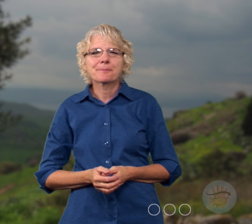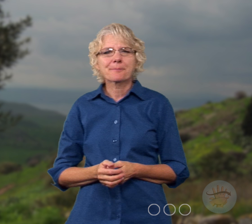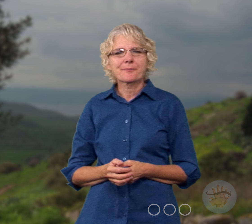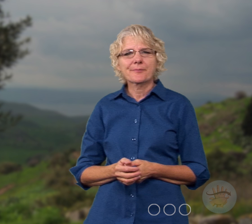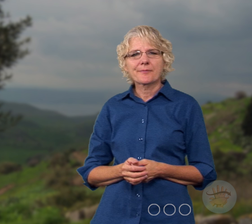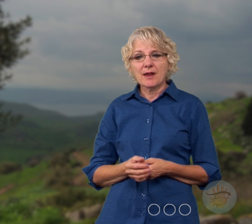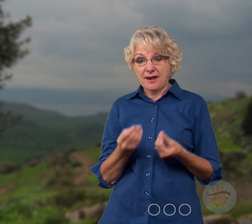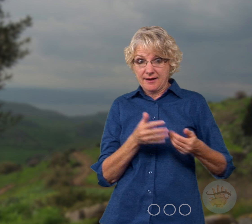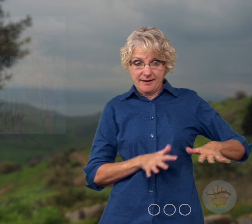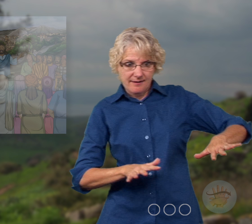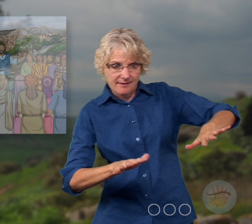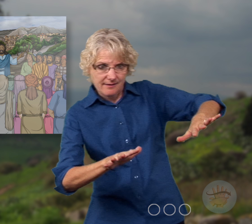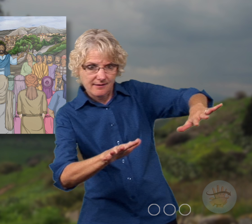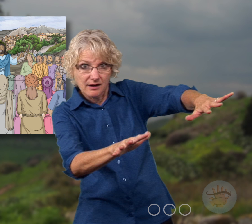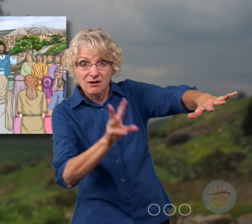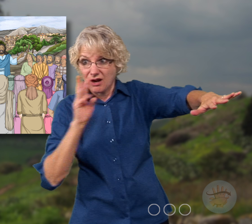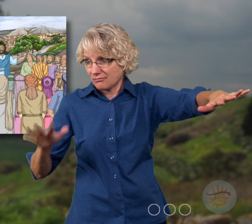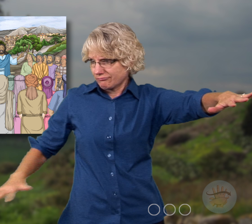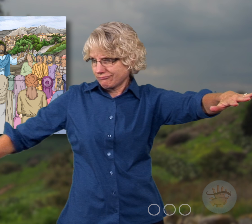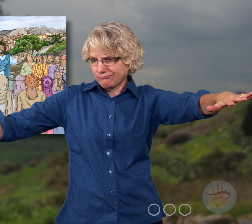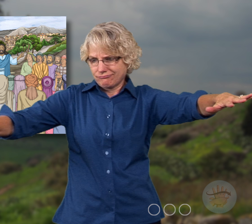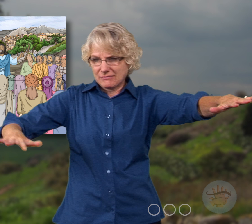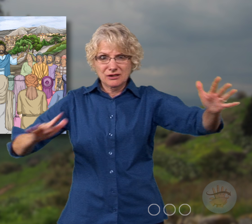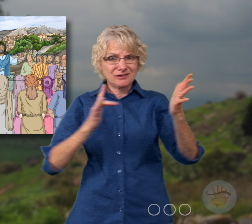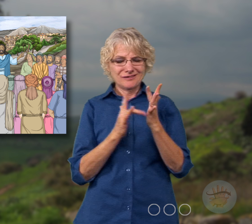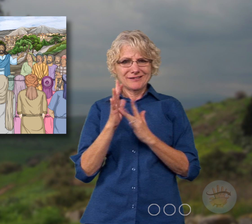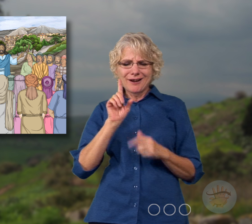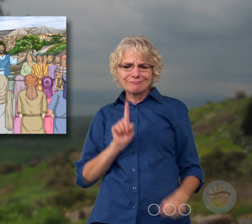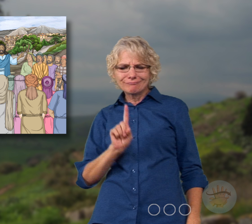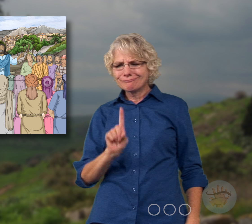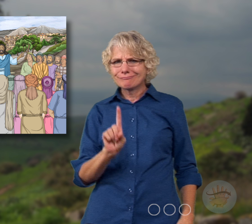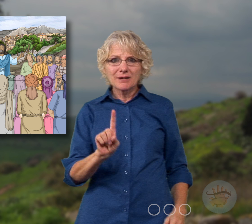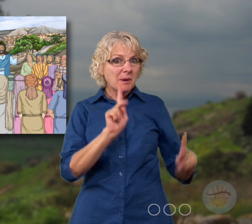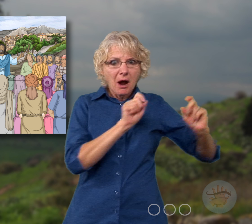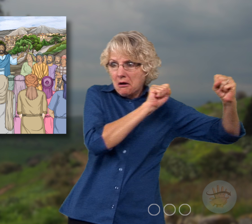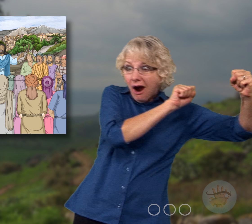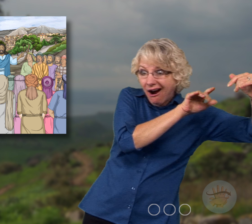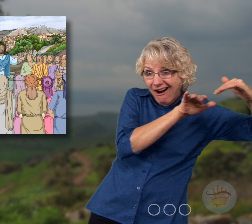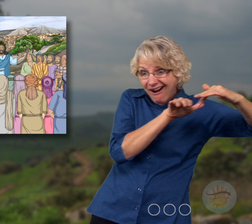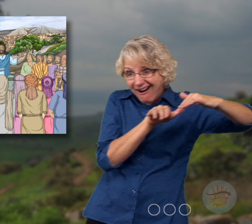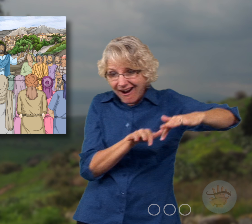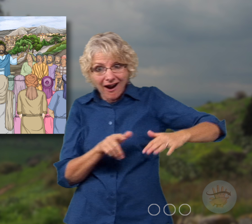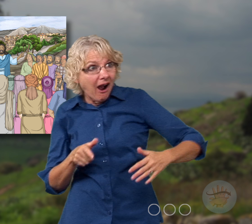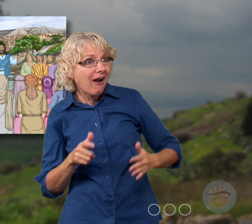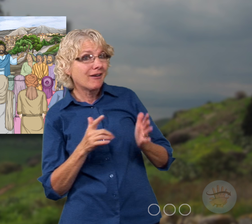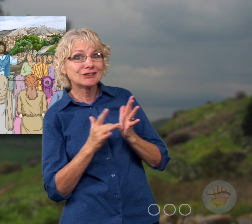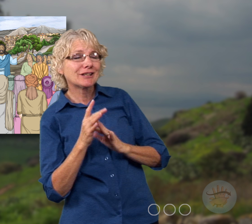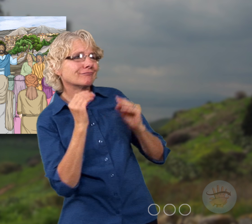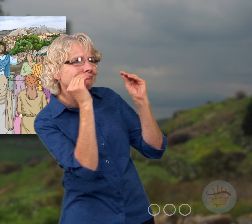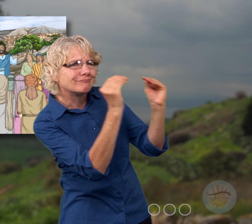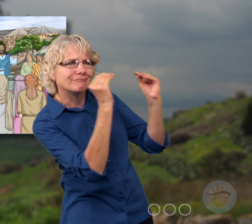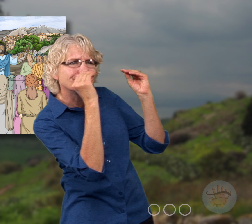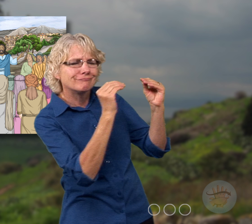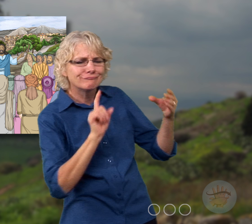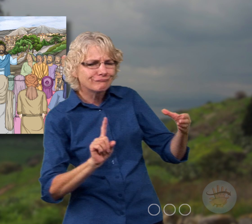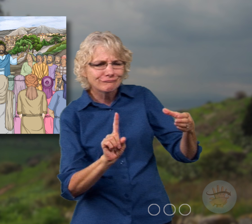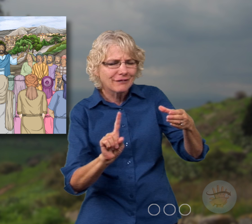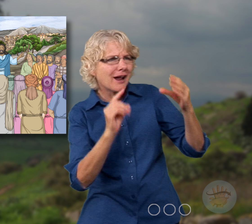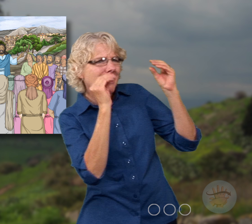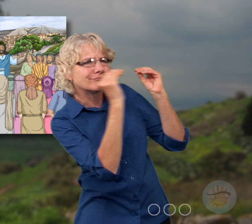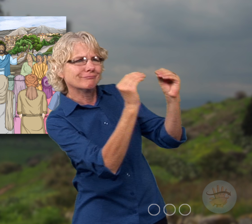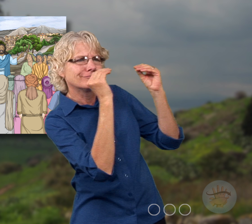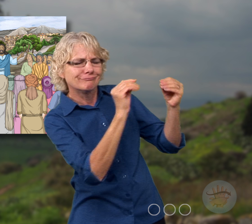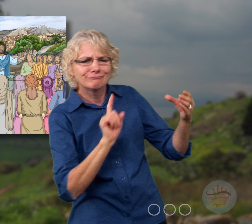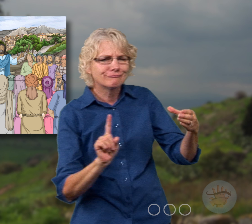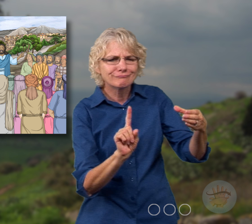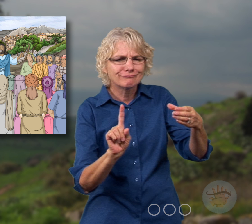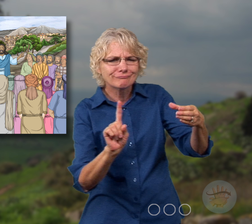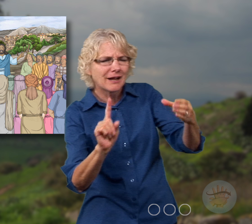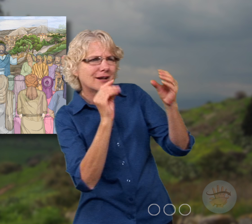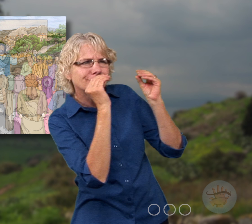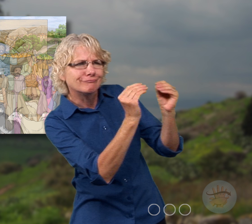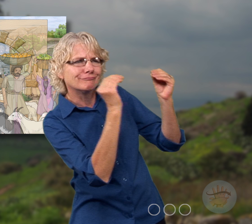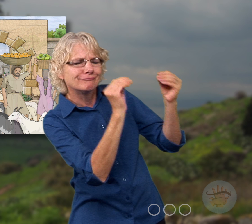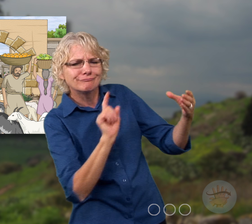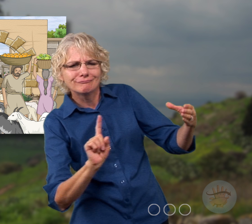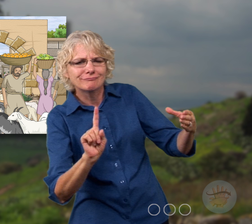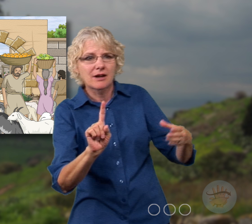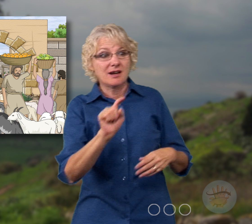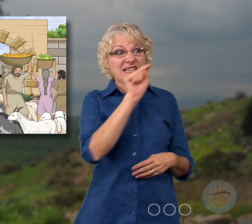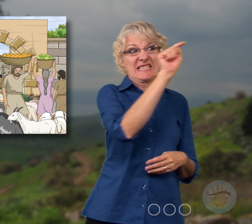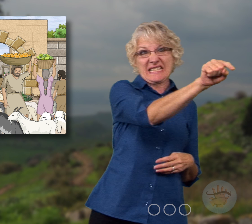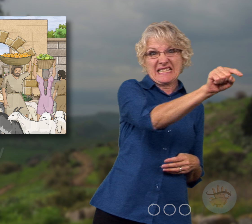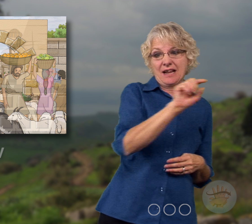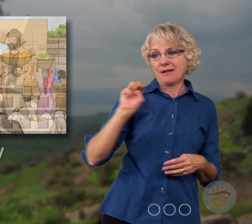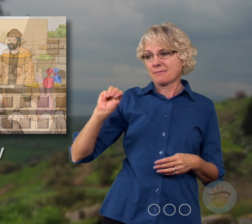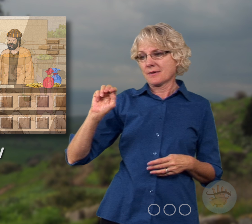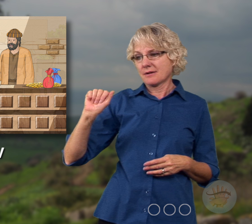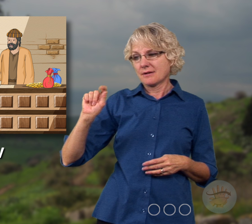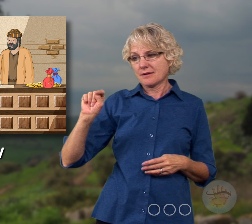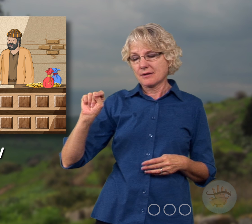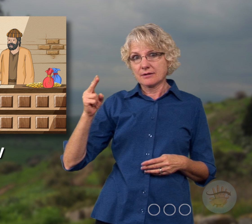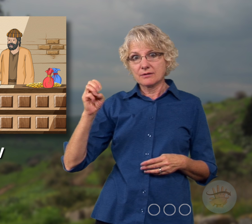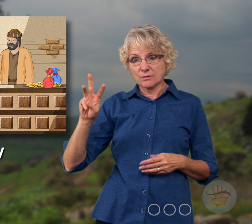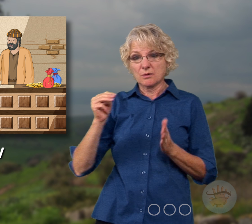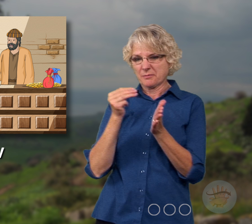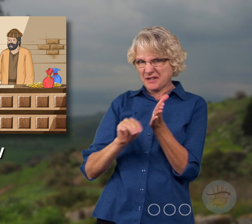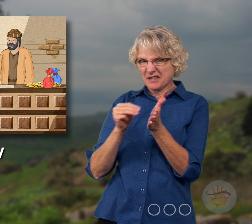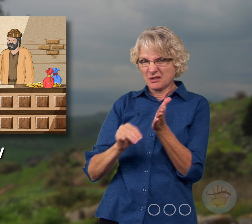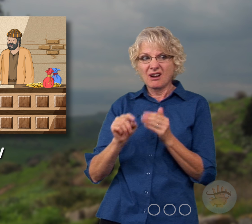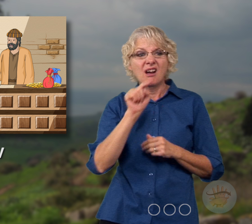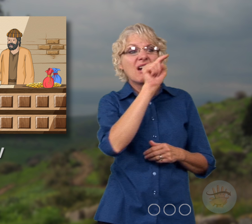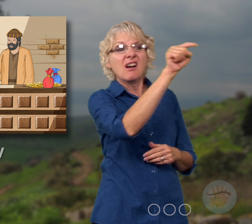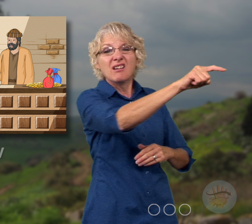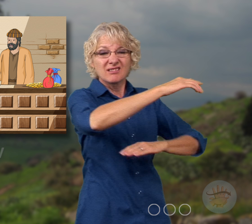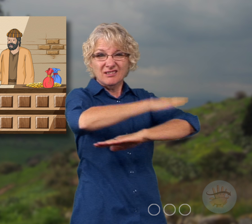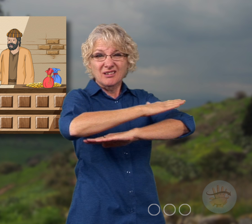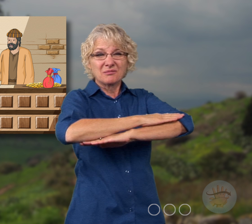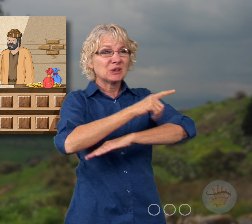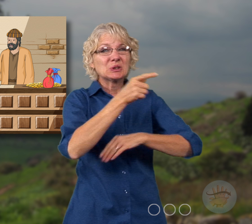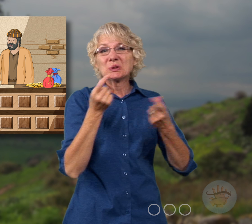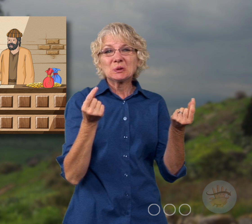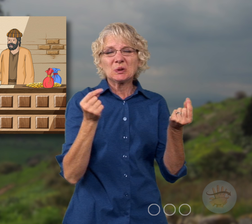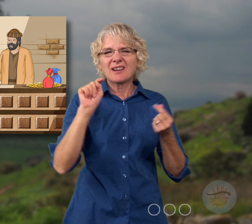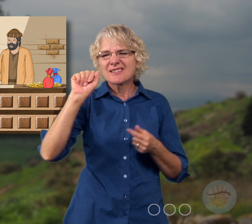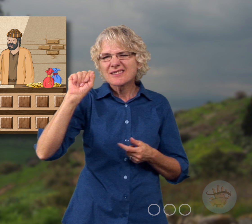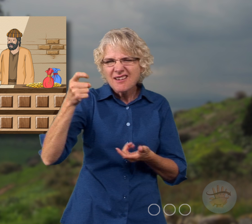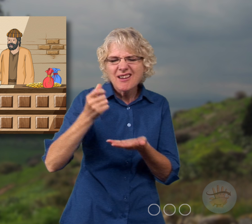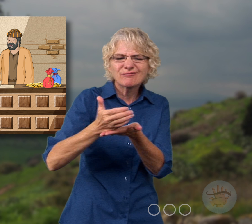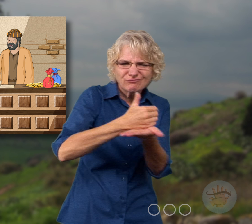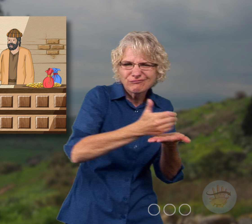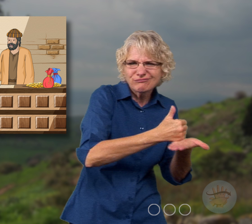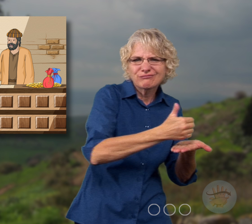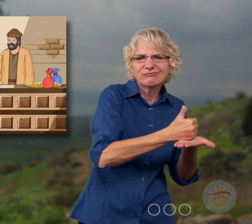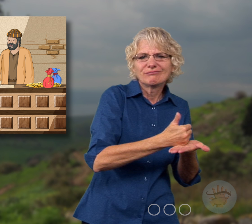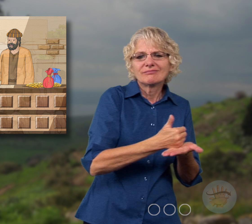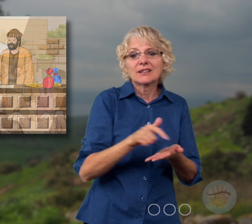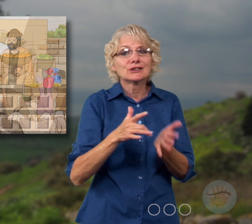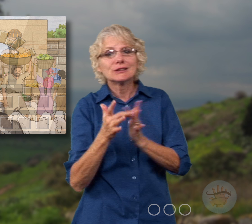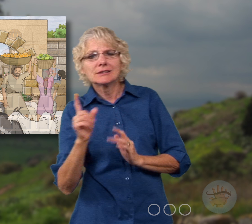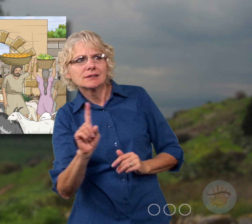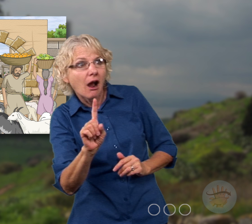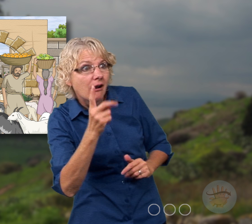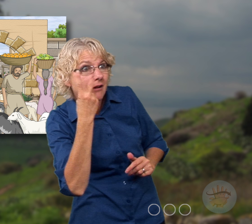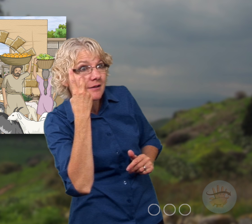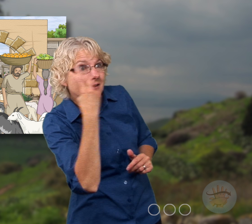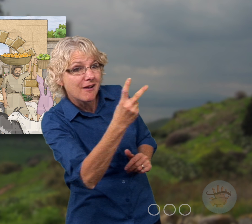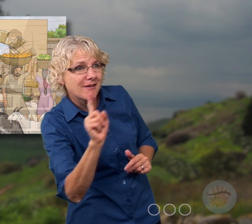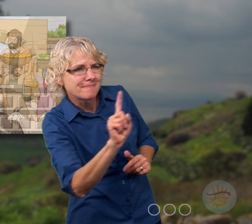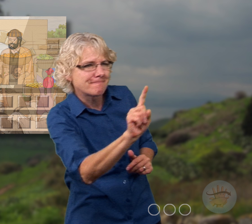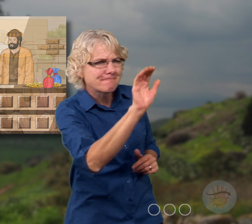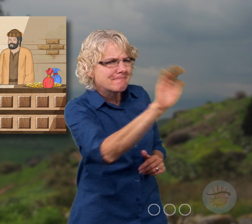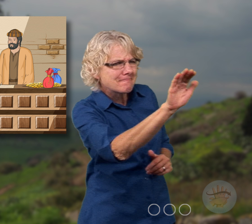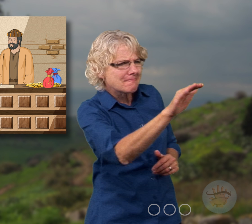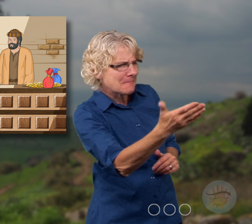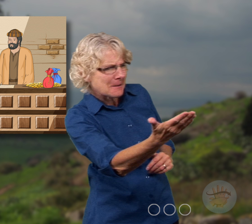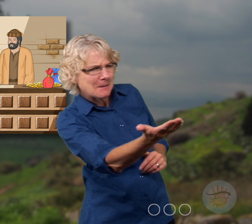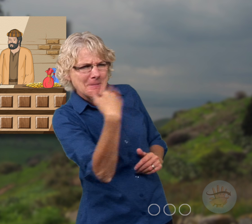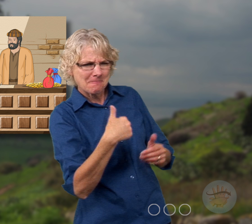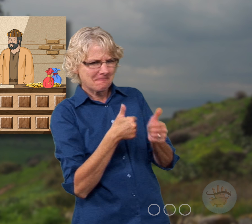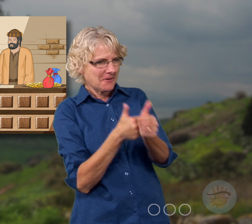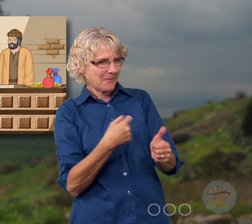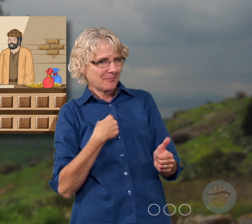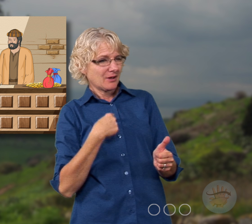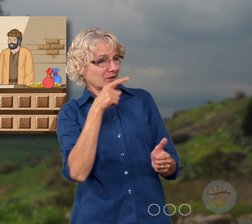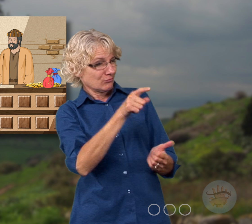Once again Jesus went out beside the sea. All the people came to Him, and He taught them there. As He was walking along, He saw Levi son of Alphaeus sitting at the tax booth.